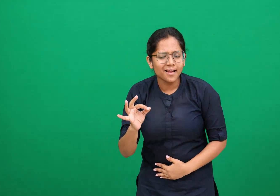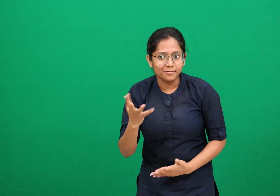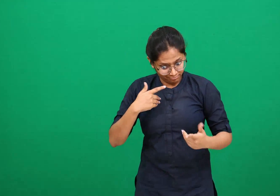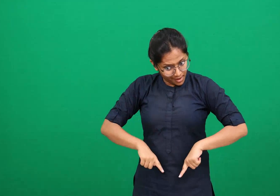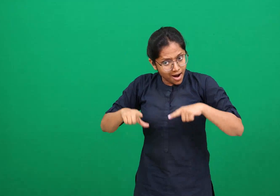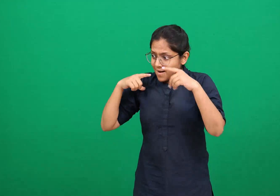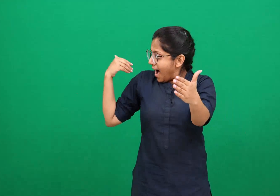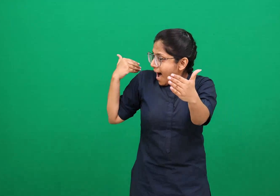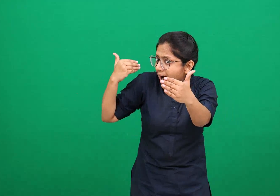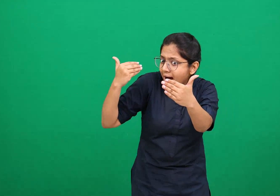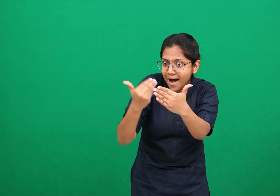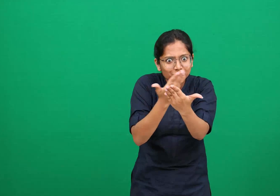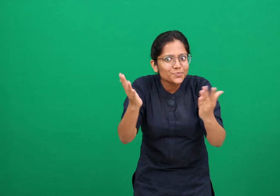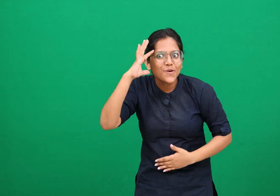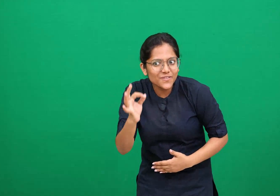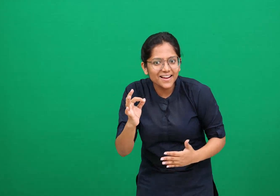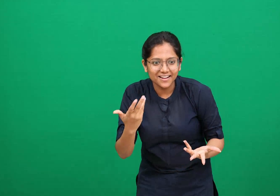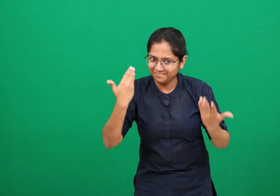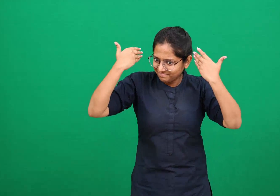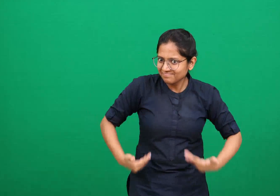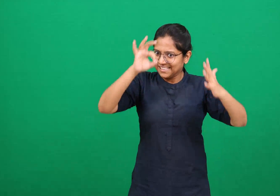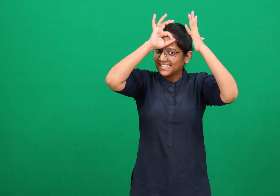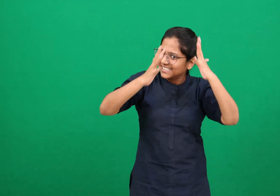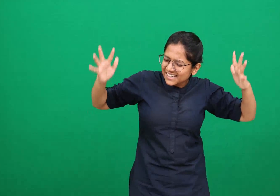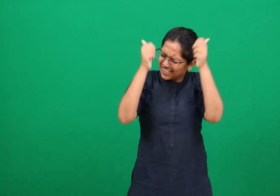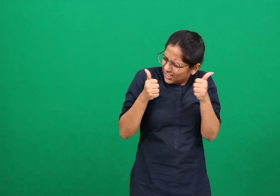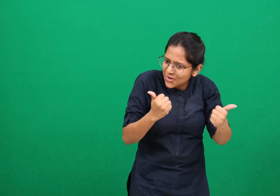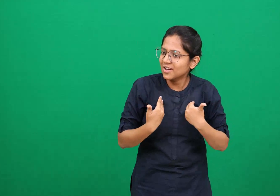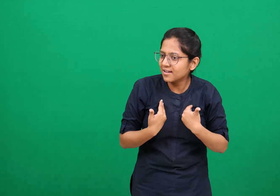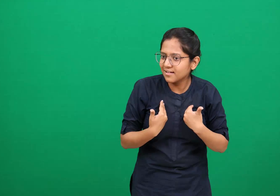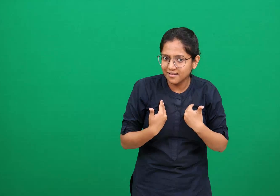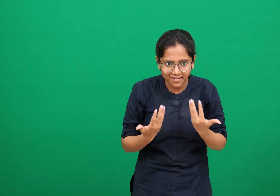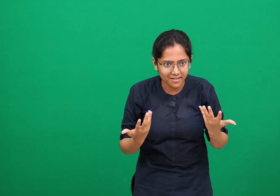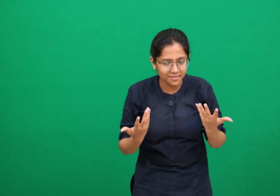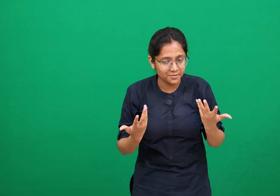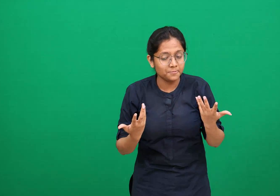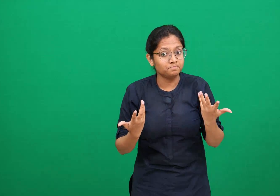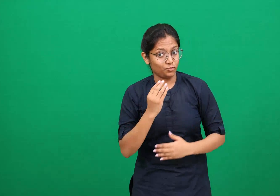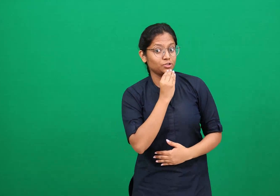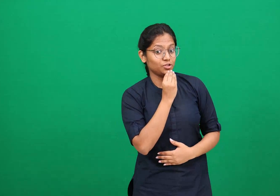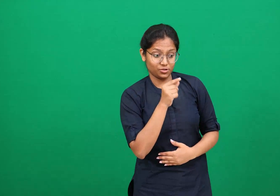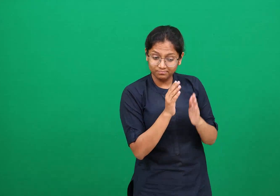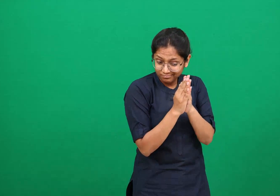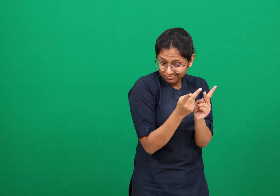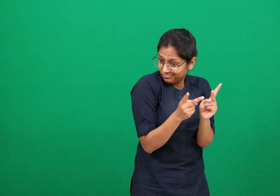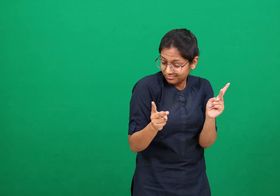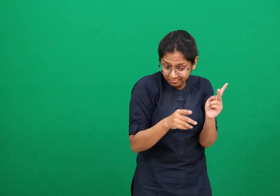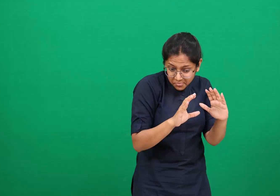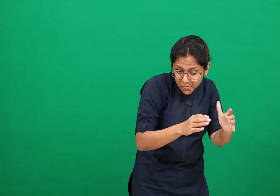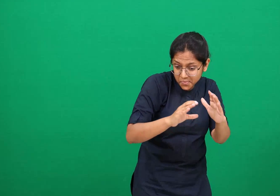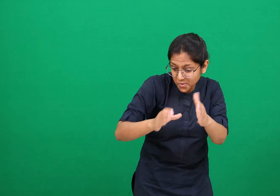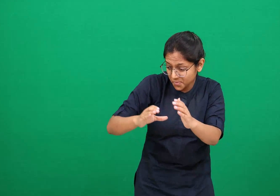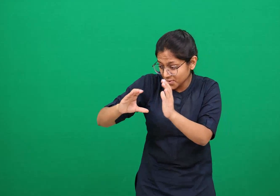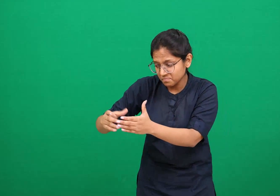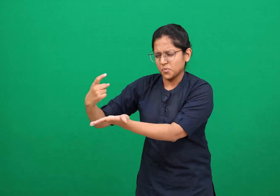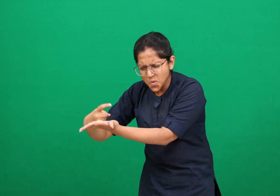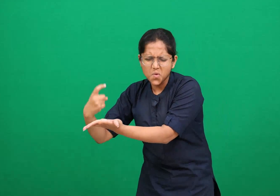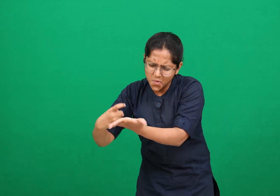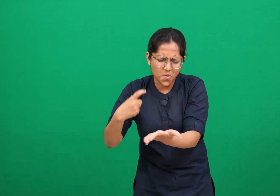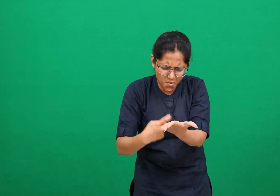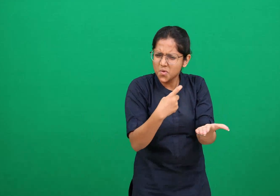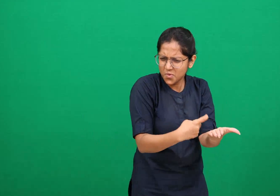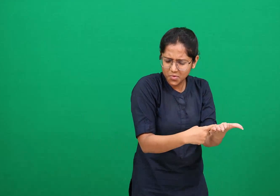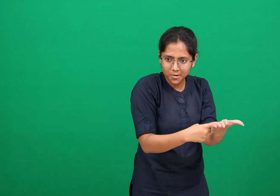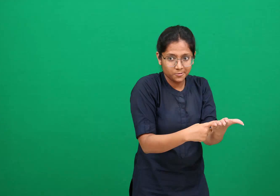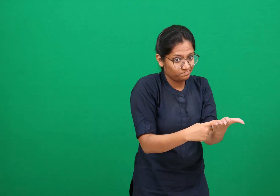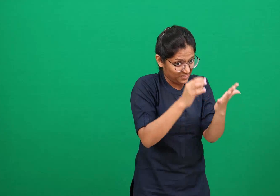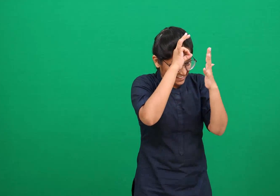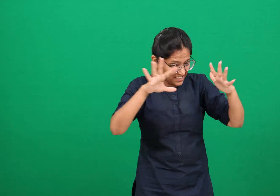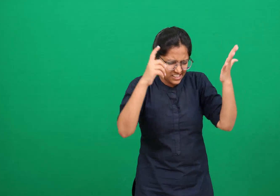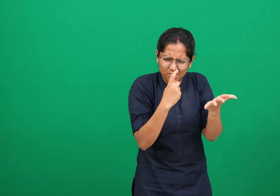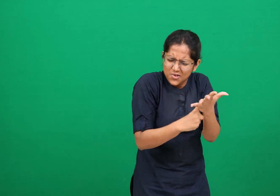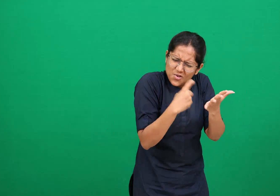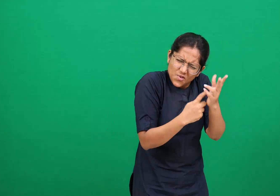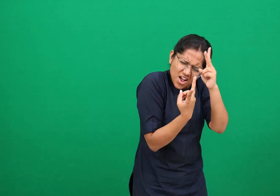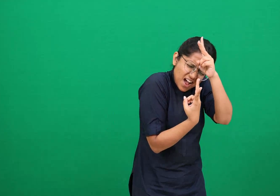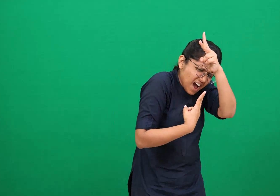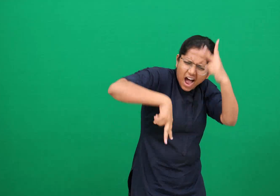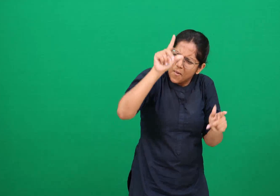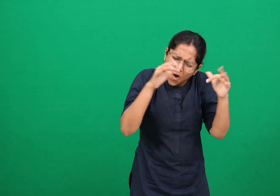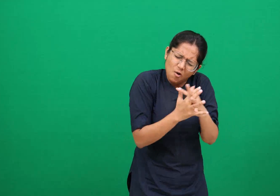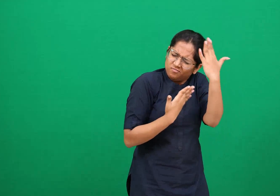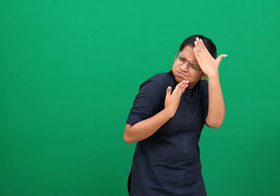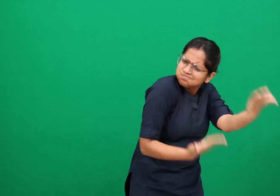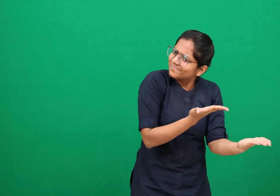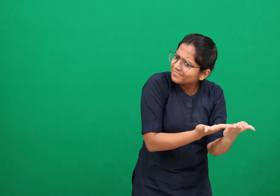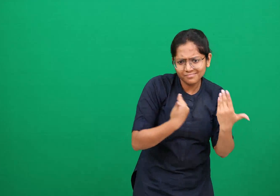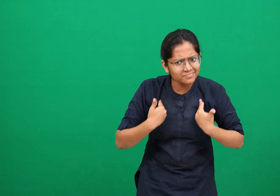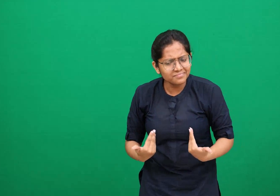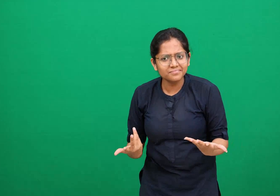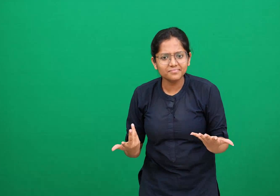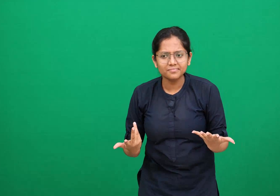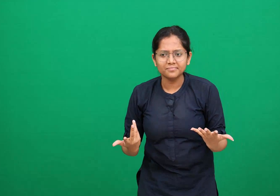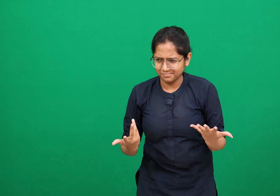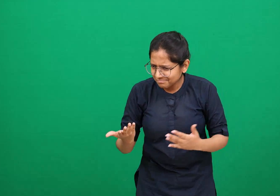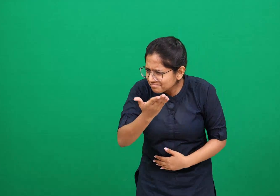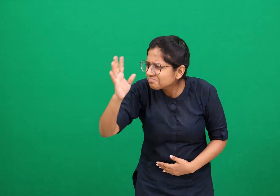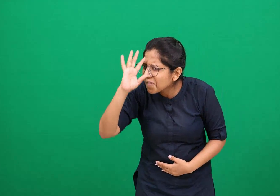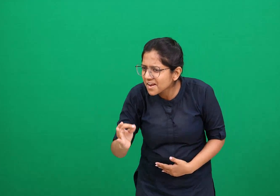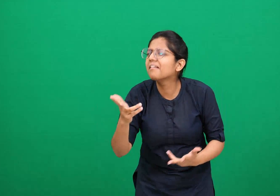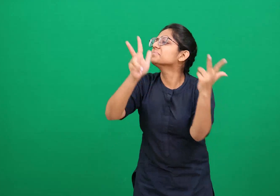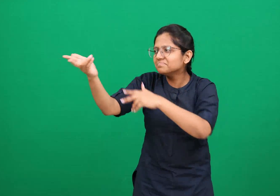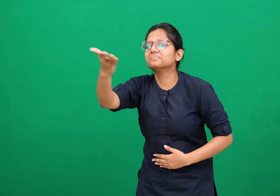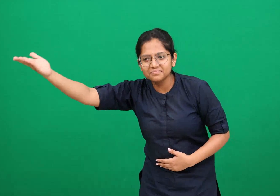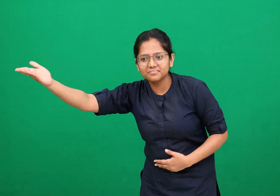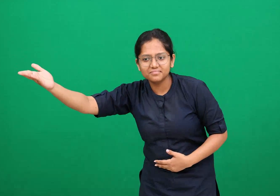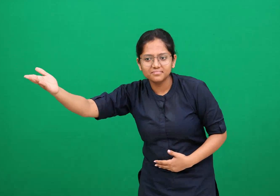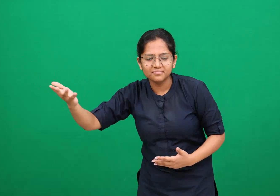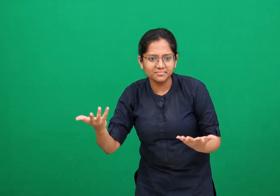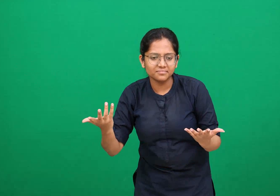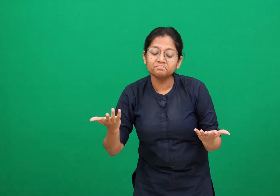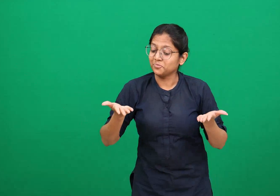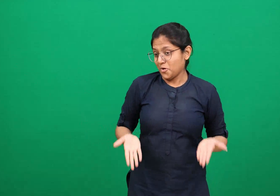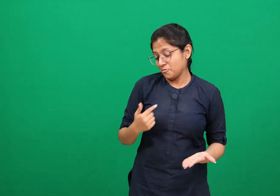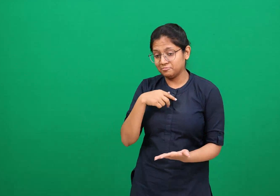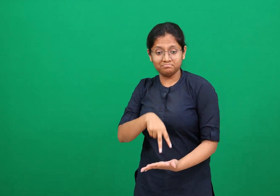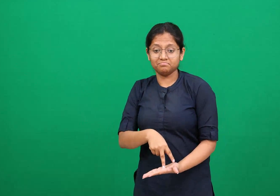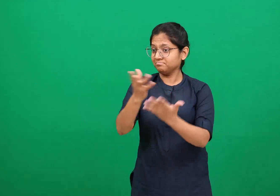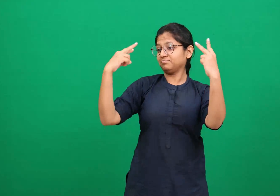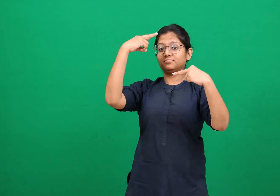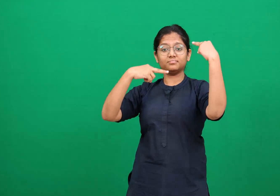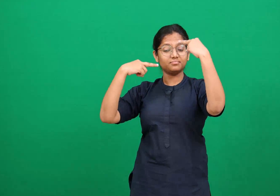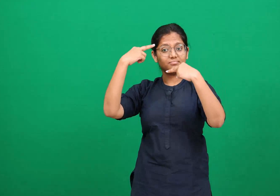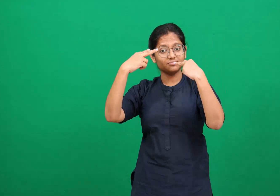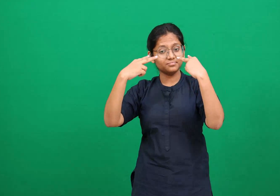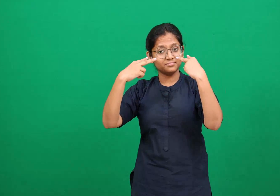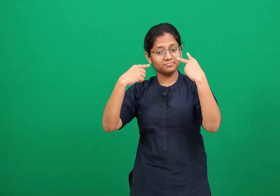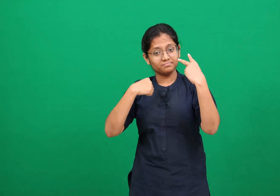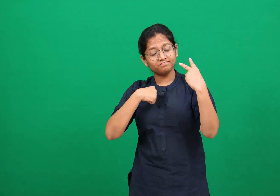They have known me for a long time and can testify, if they are willing, that I lived as a Pharisee, adhering to the strictest sect of our religion.